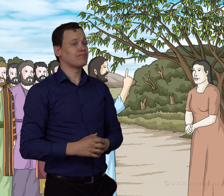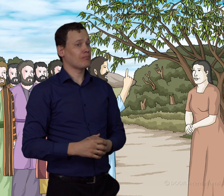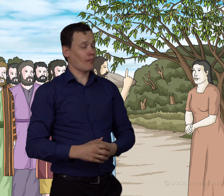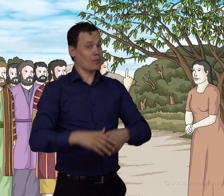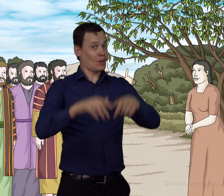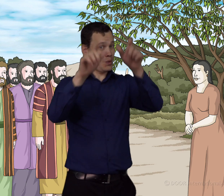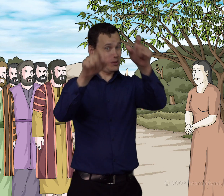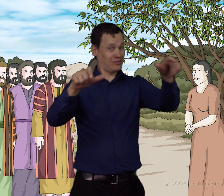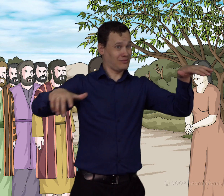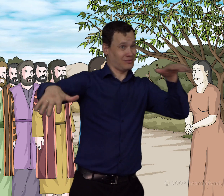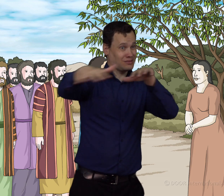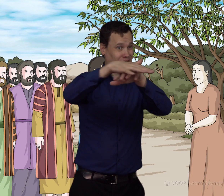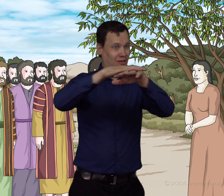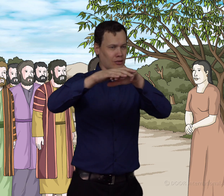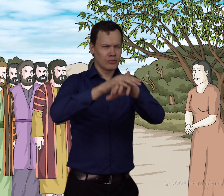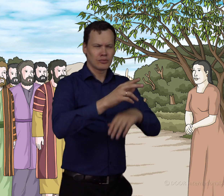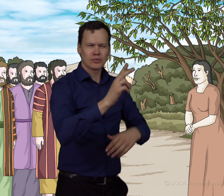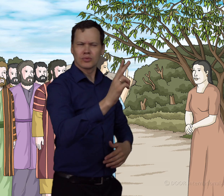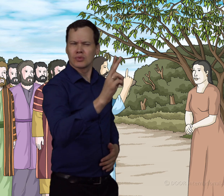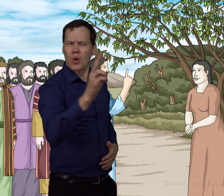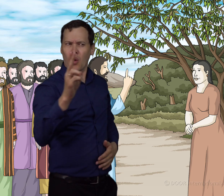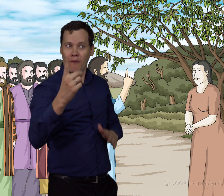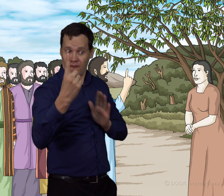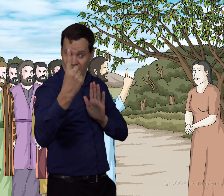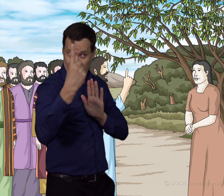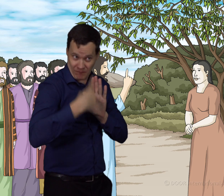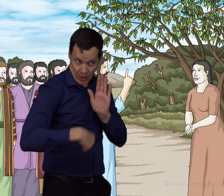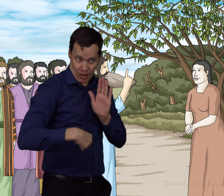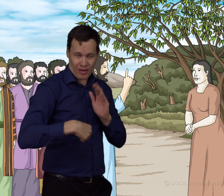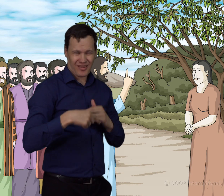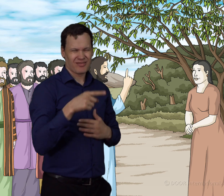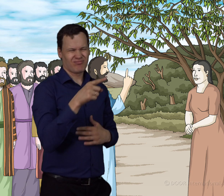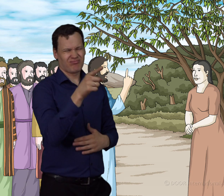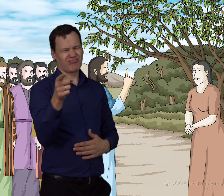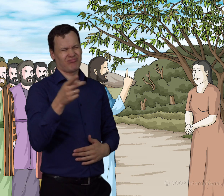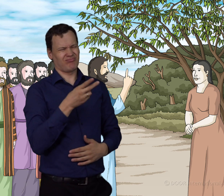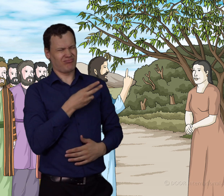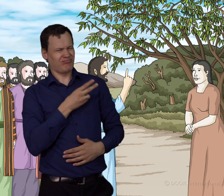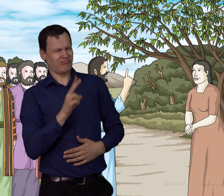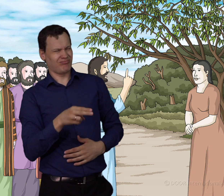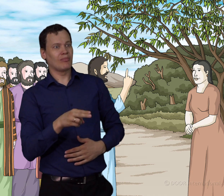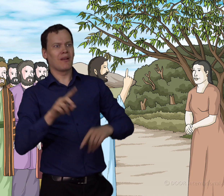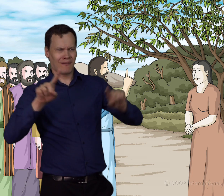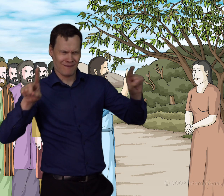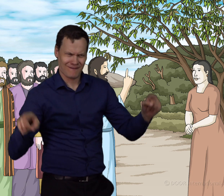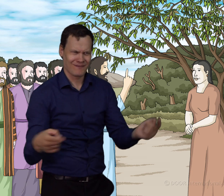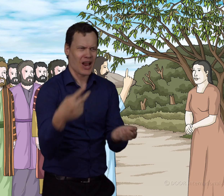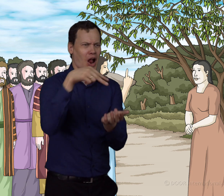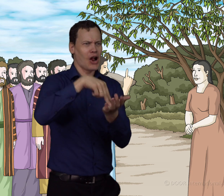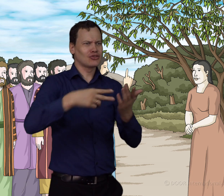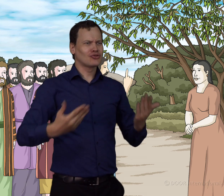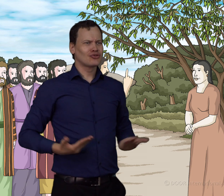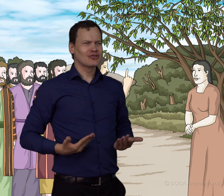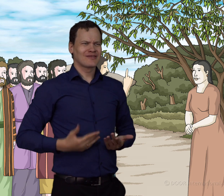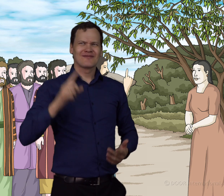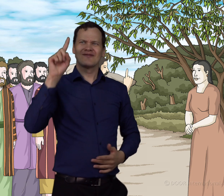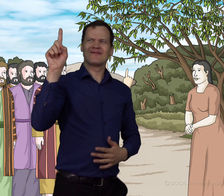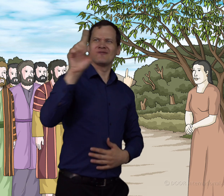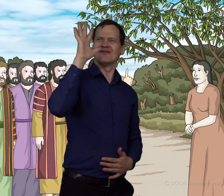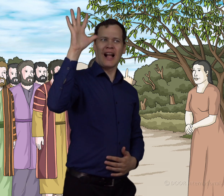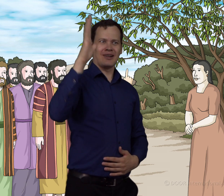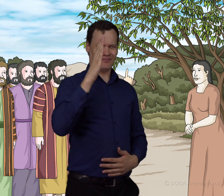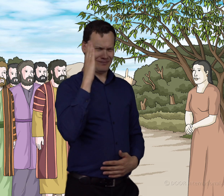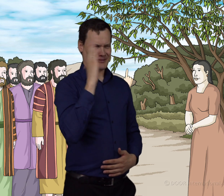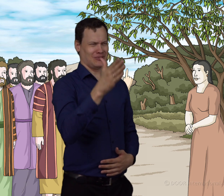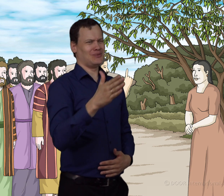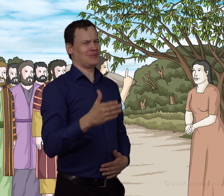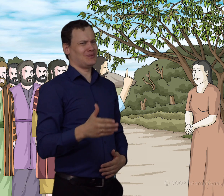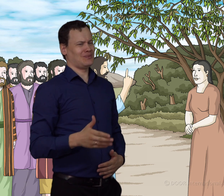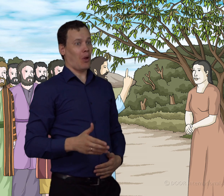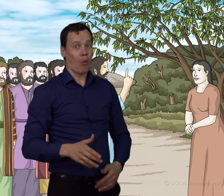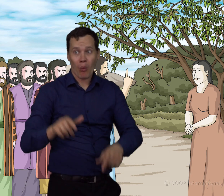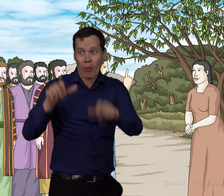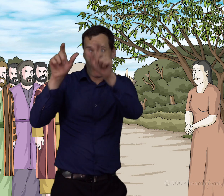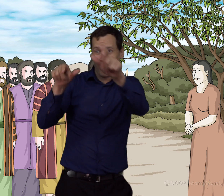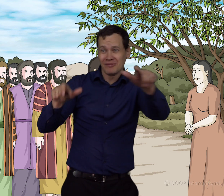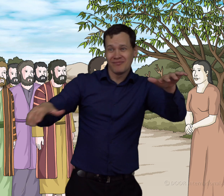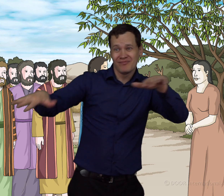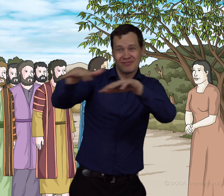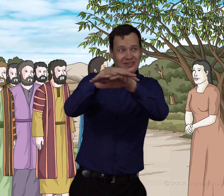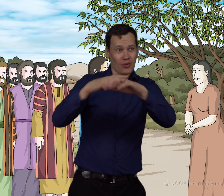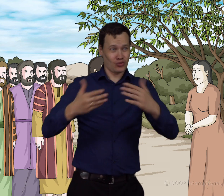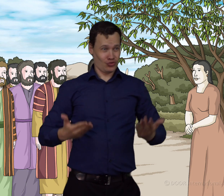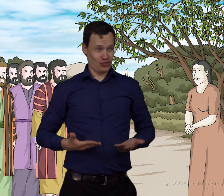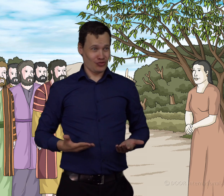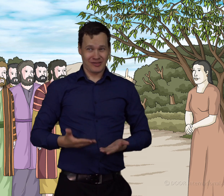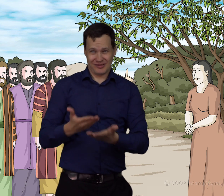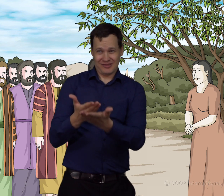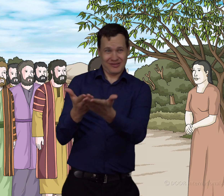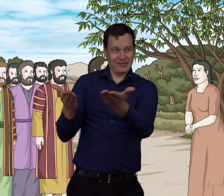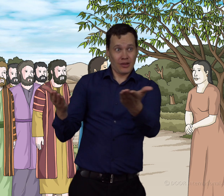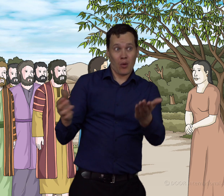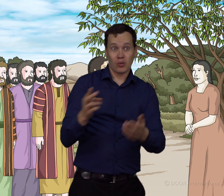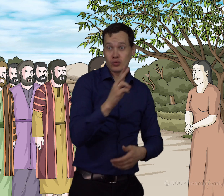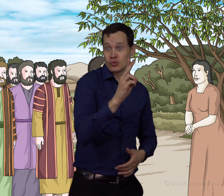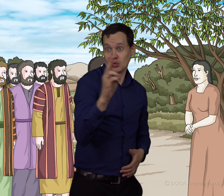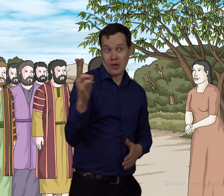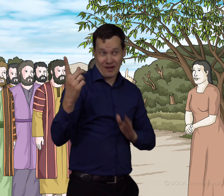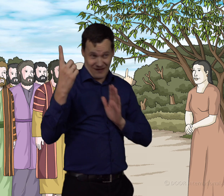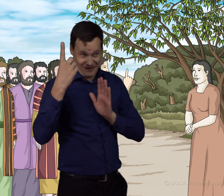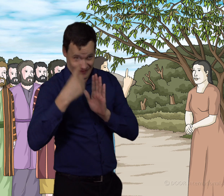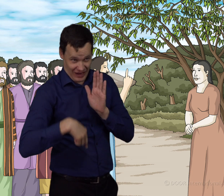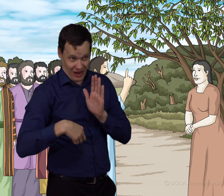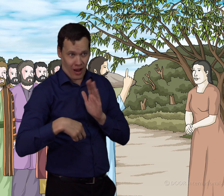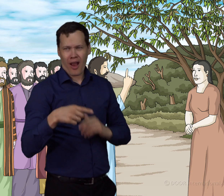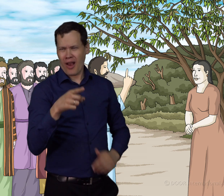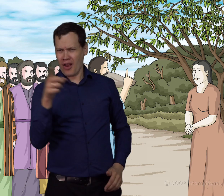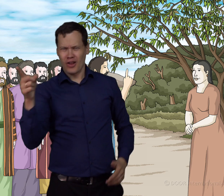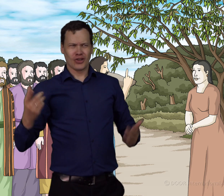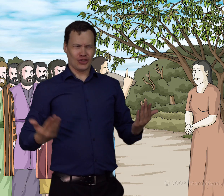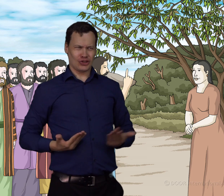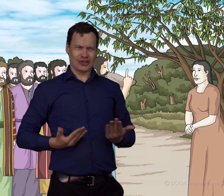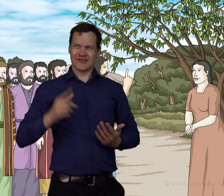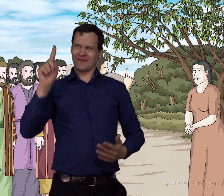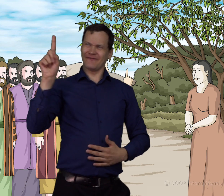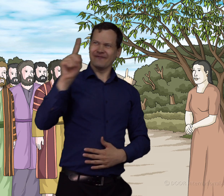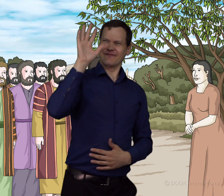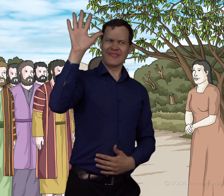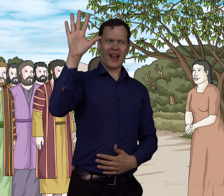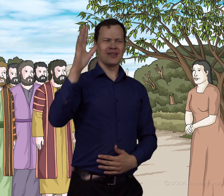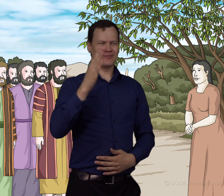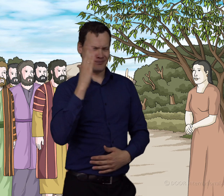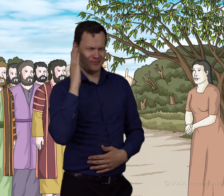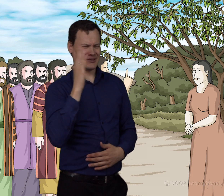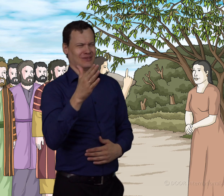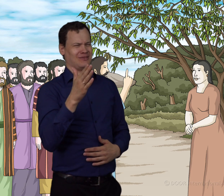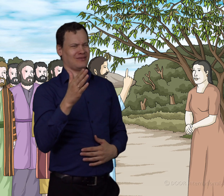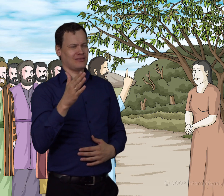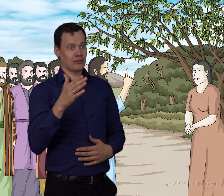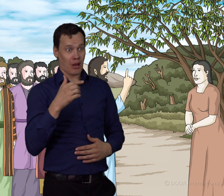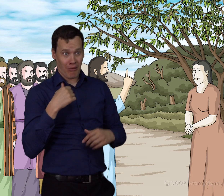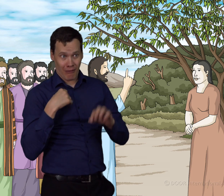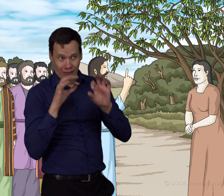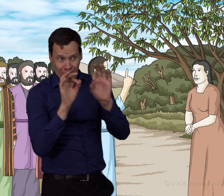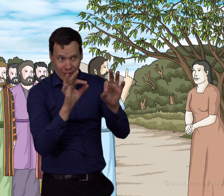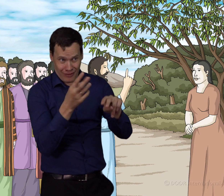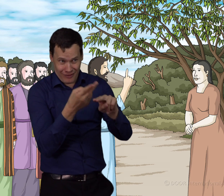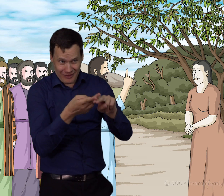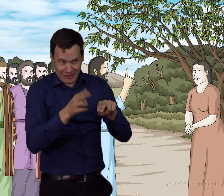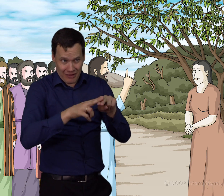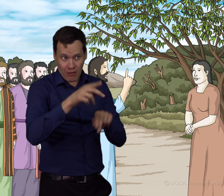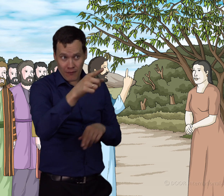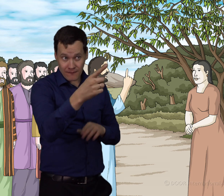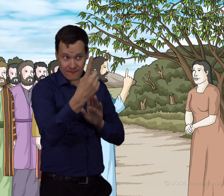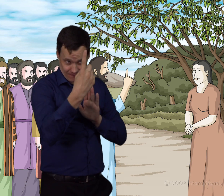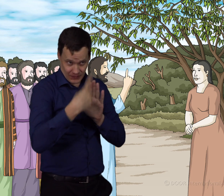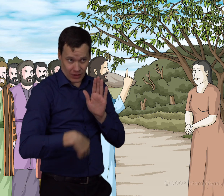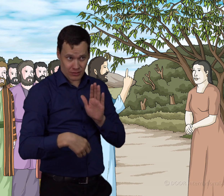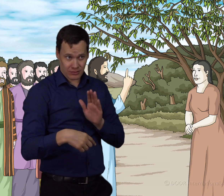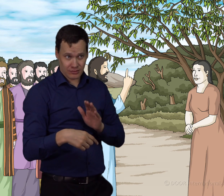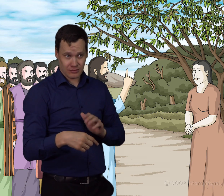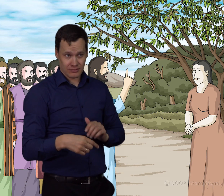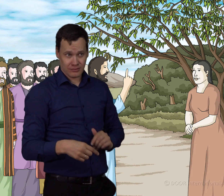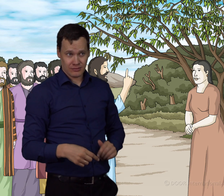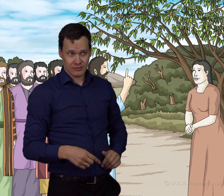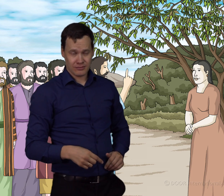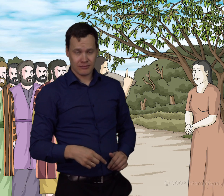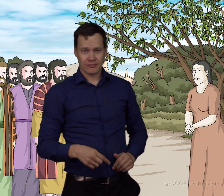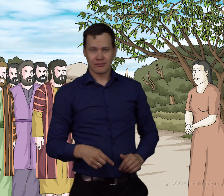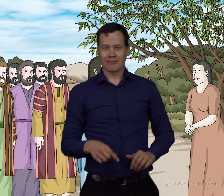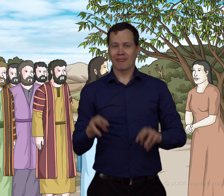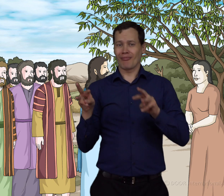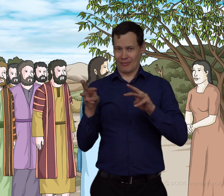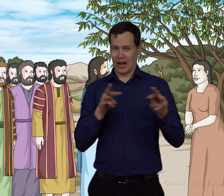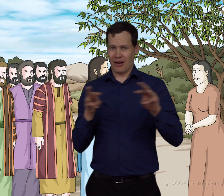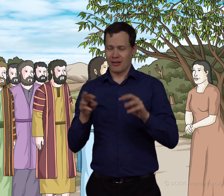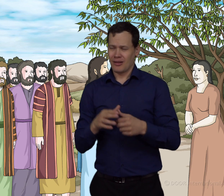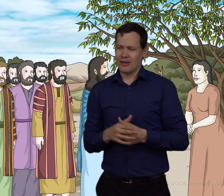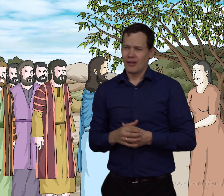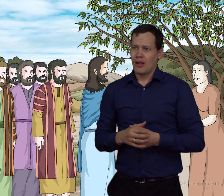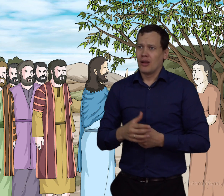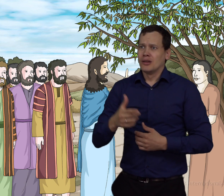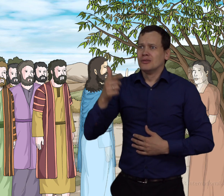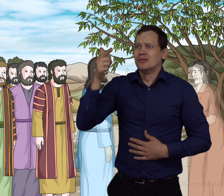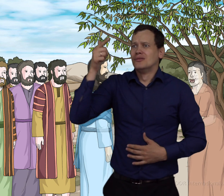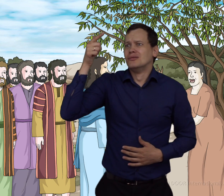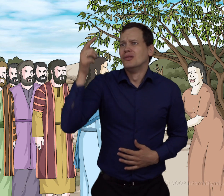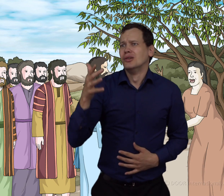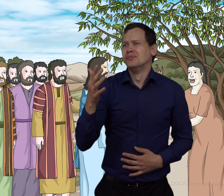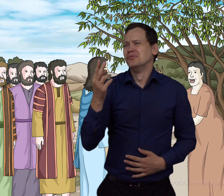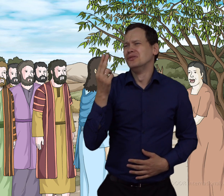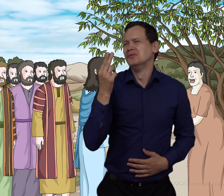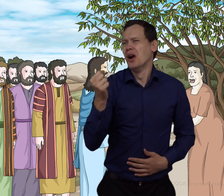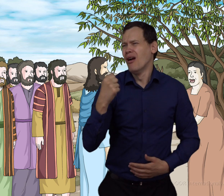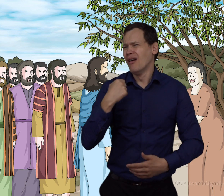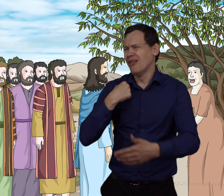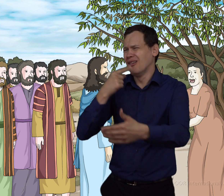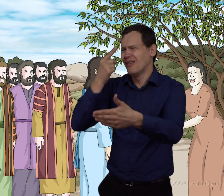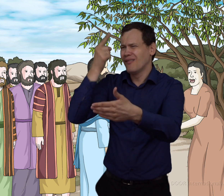Jesus said to her, “I am the resurrection and the life. Whoever believes in Me will live, even though he dies.